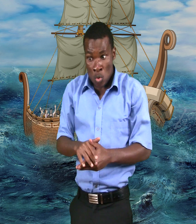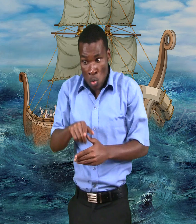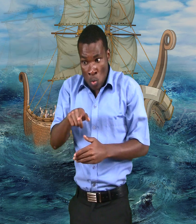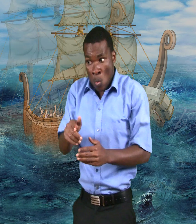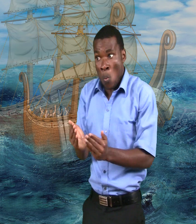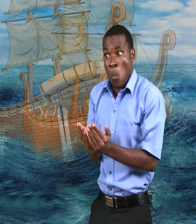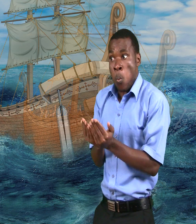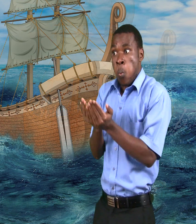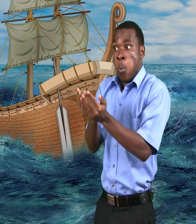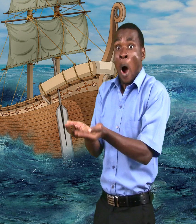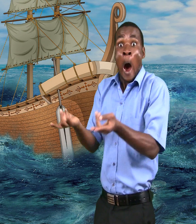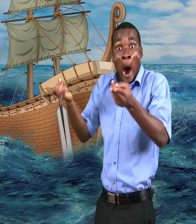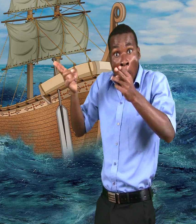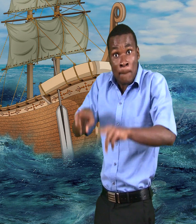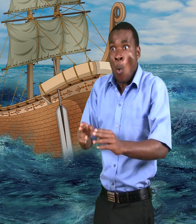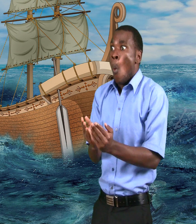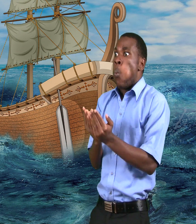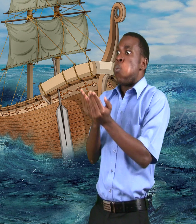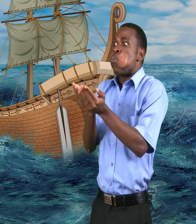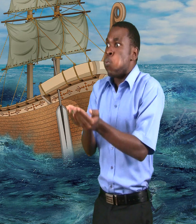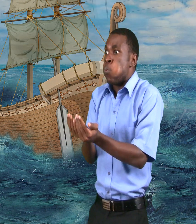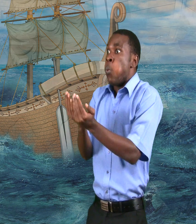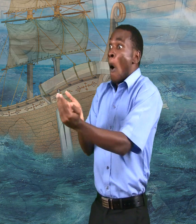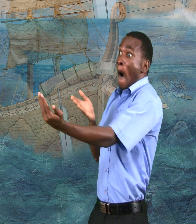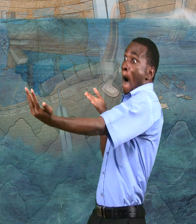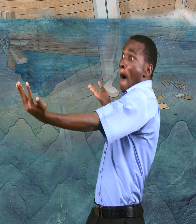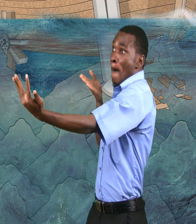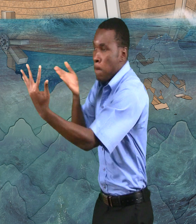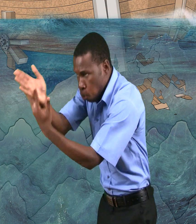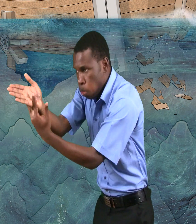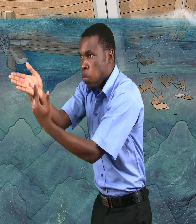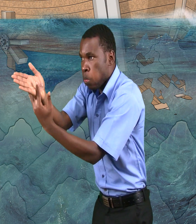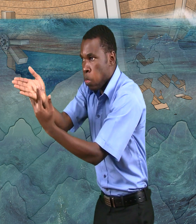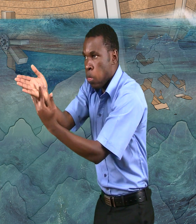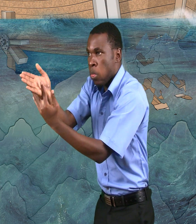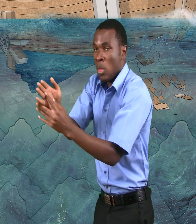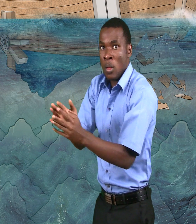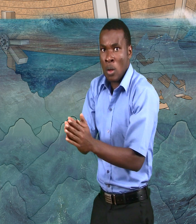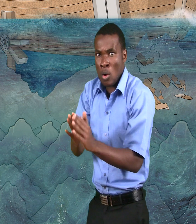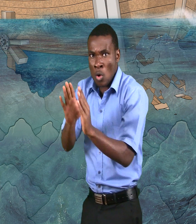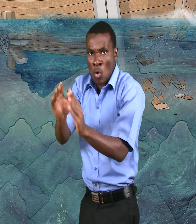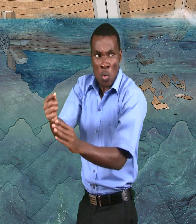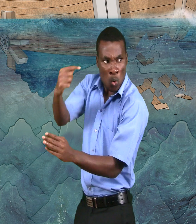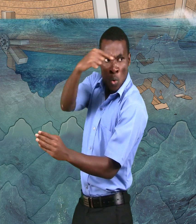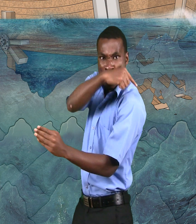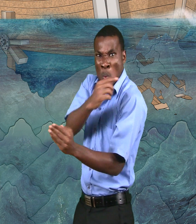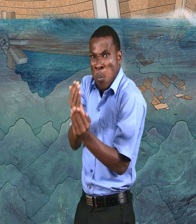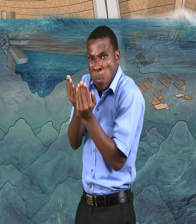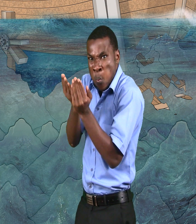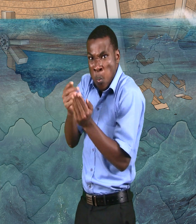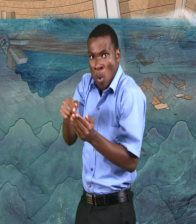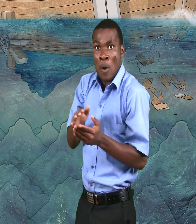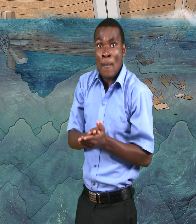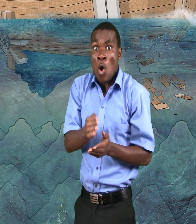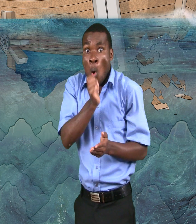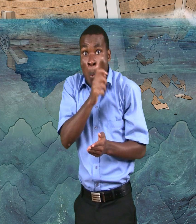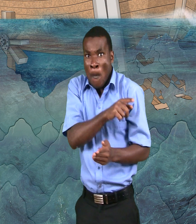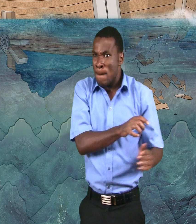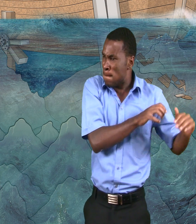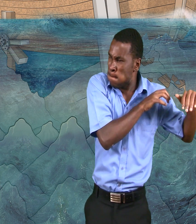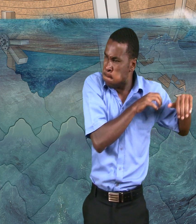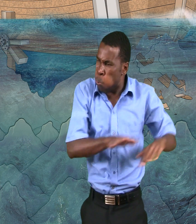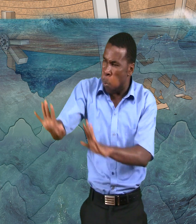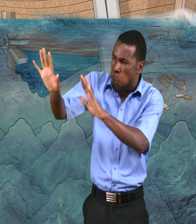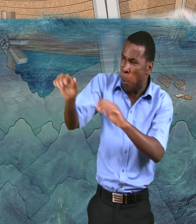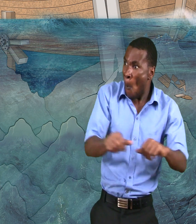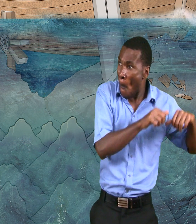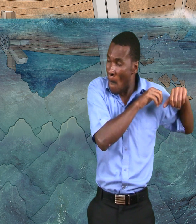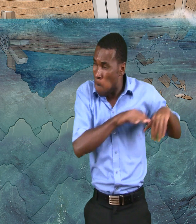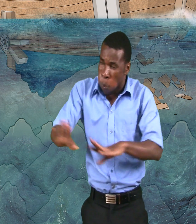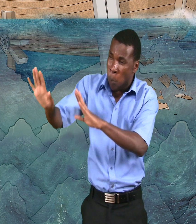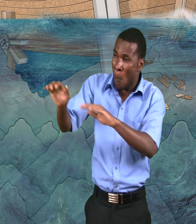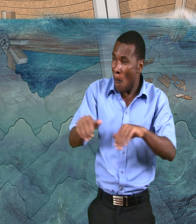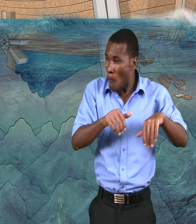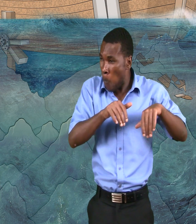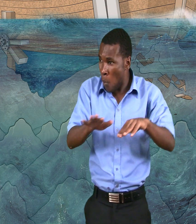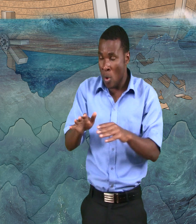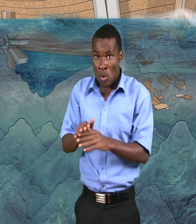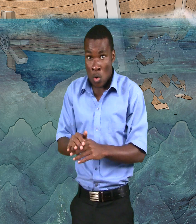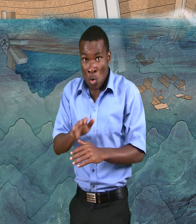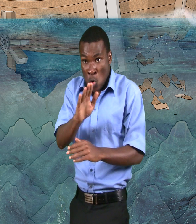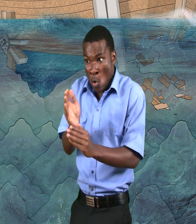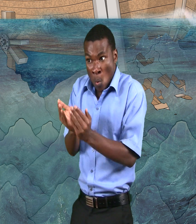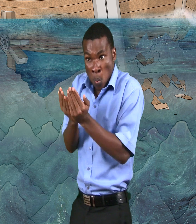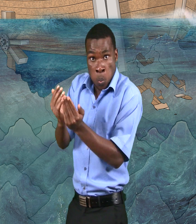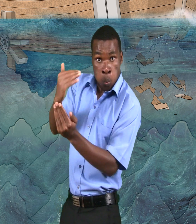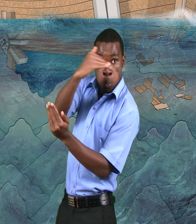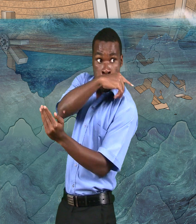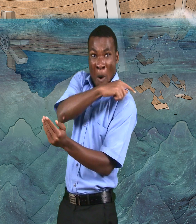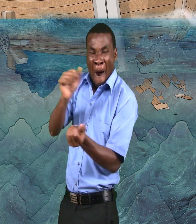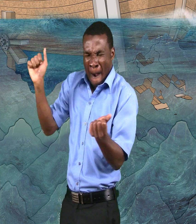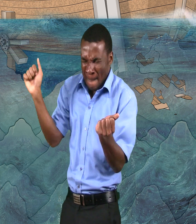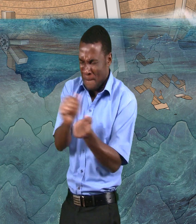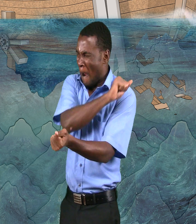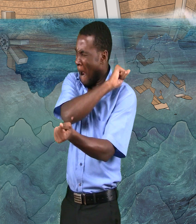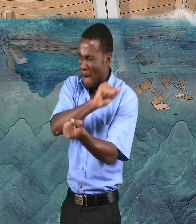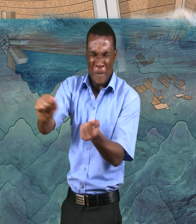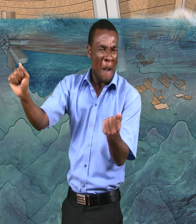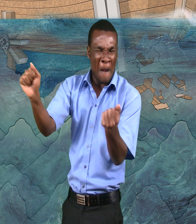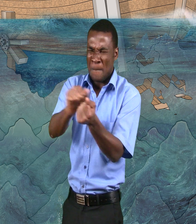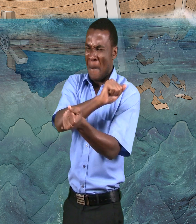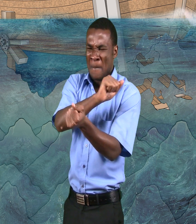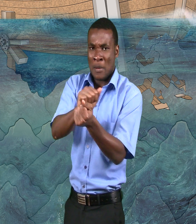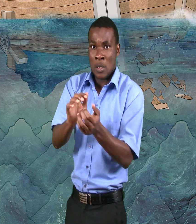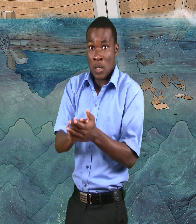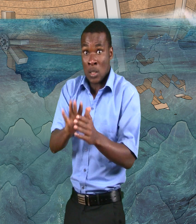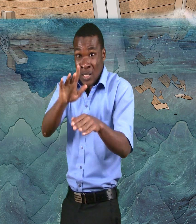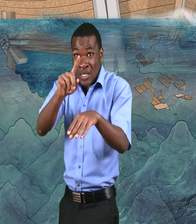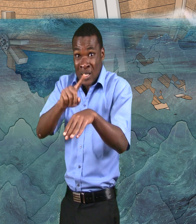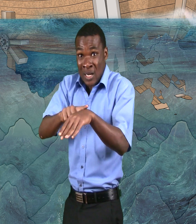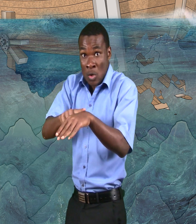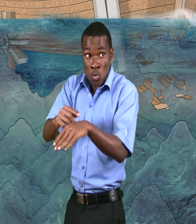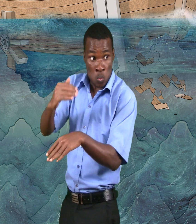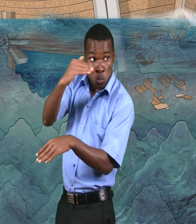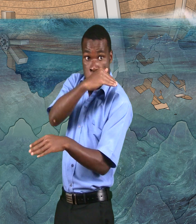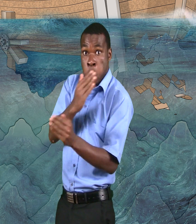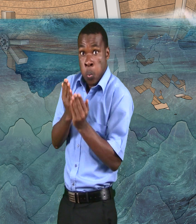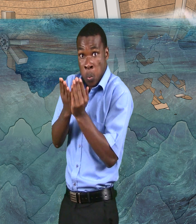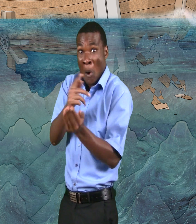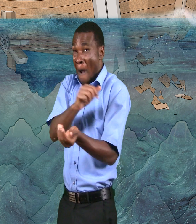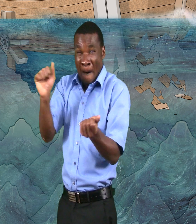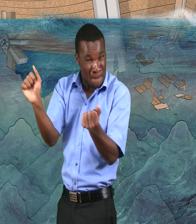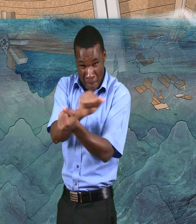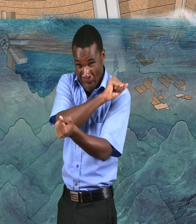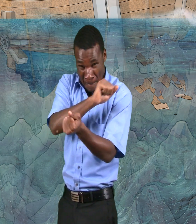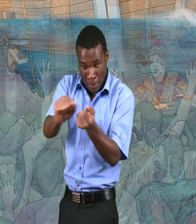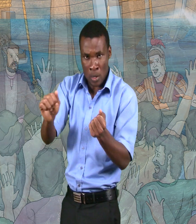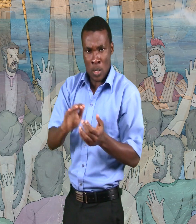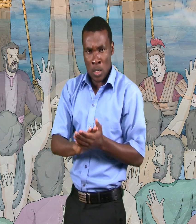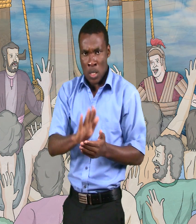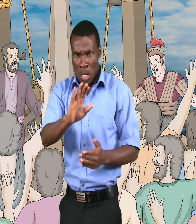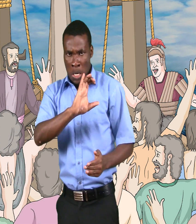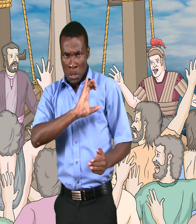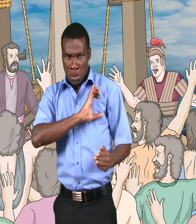But the vessel struck a sandbar and ran aground. The bow stuck fast and would not move, and the stern was being broken up by the pounding of the waves.